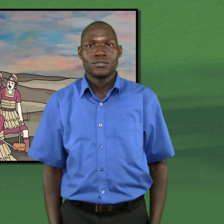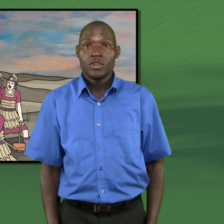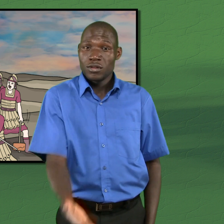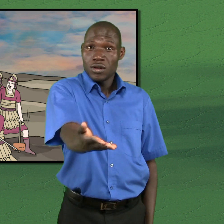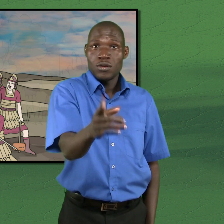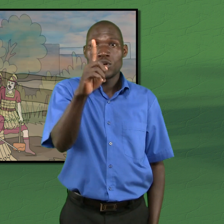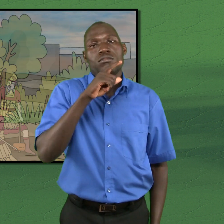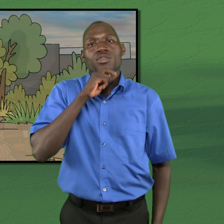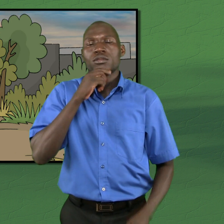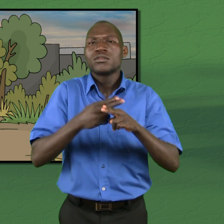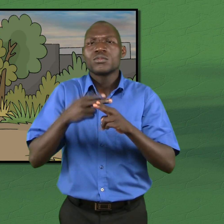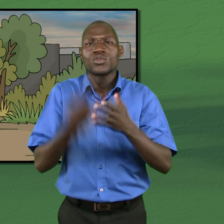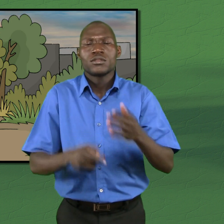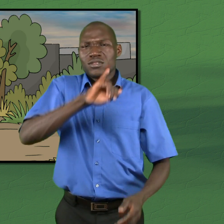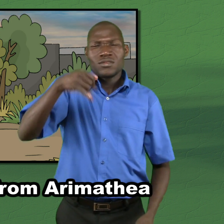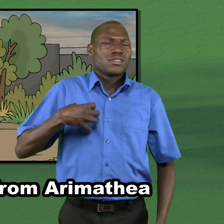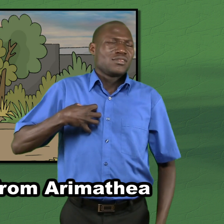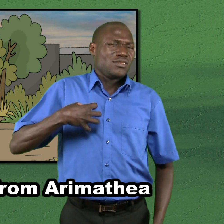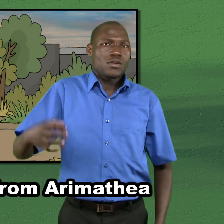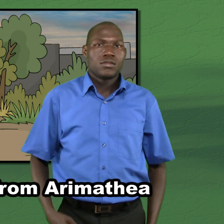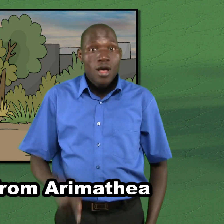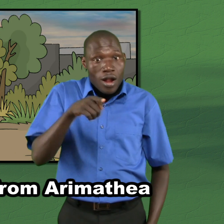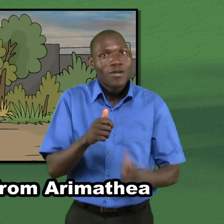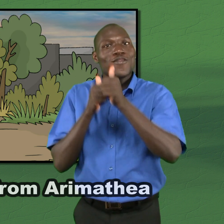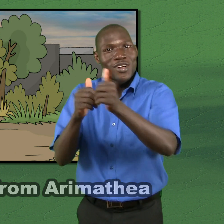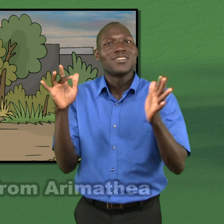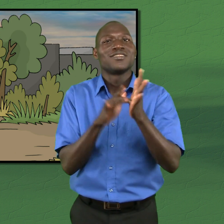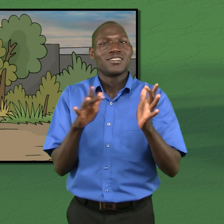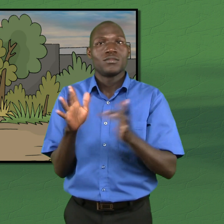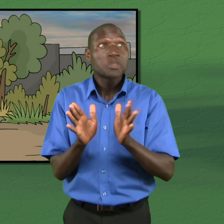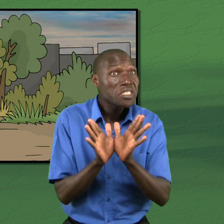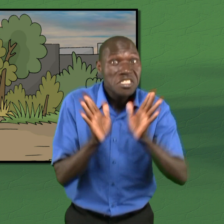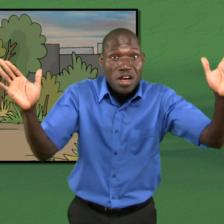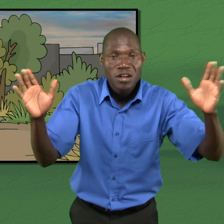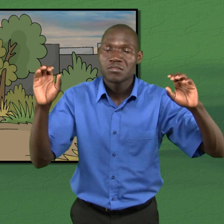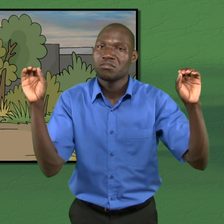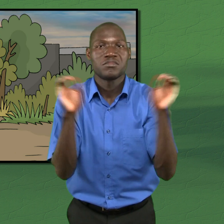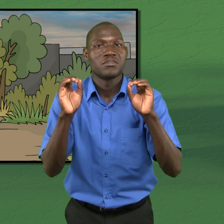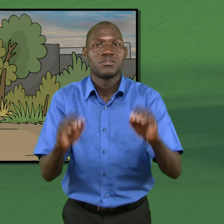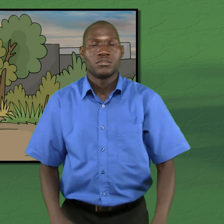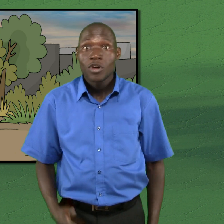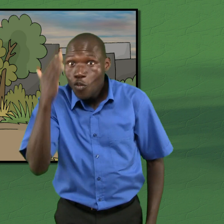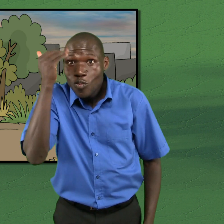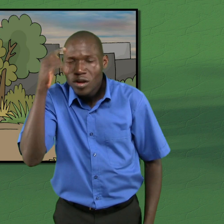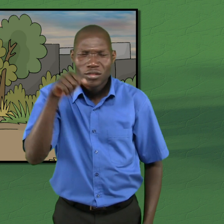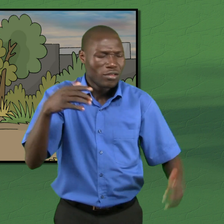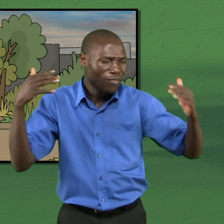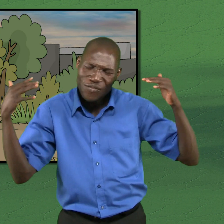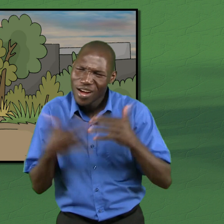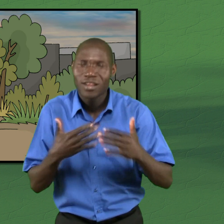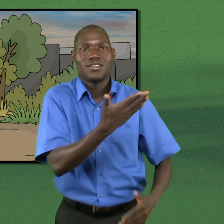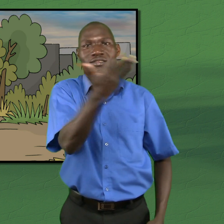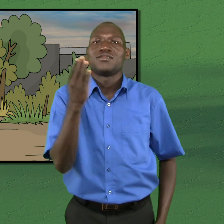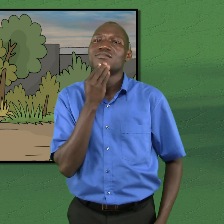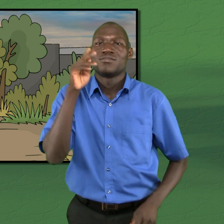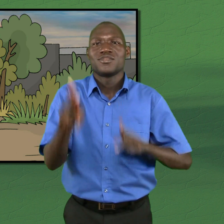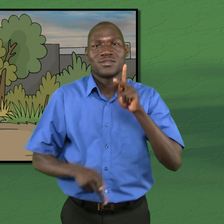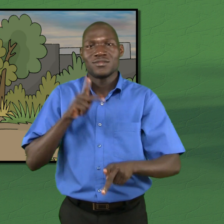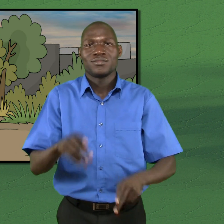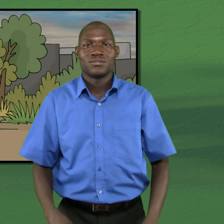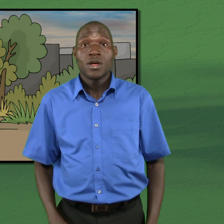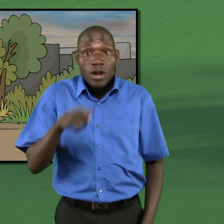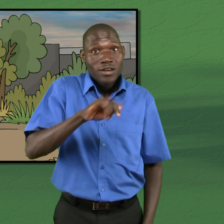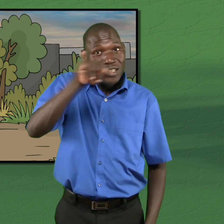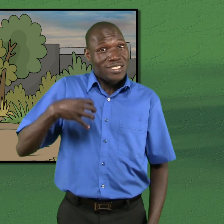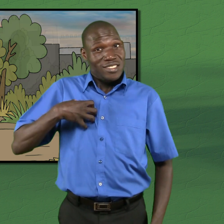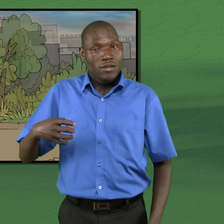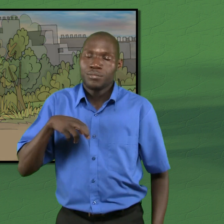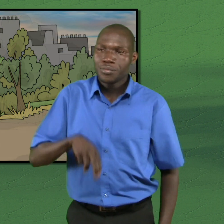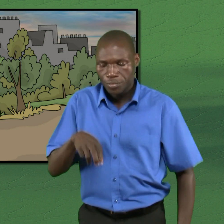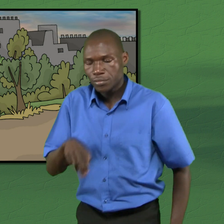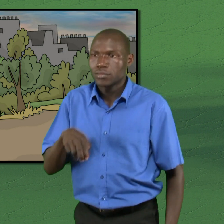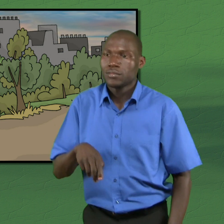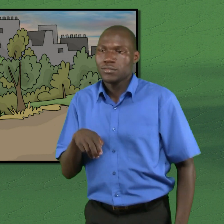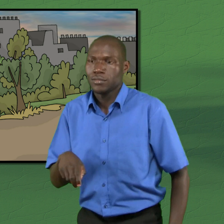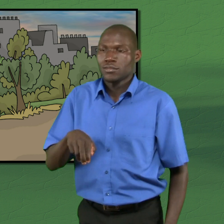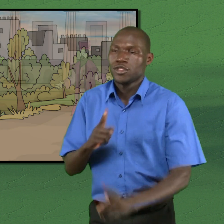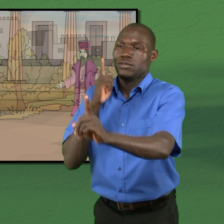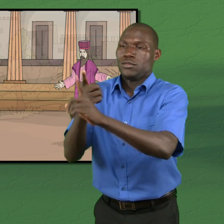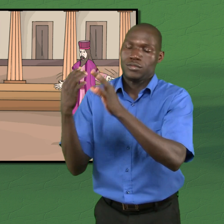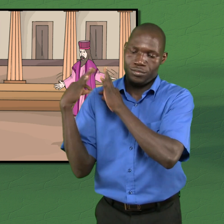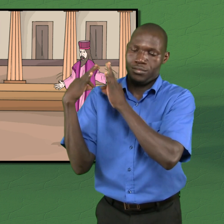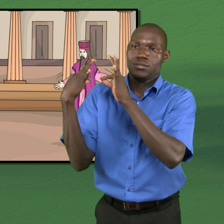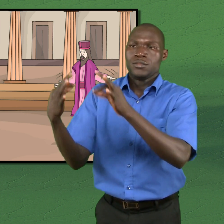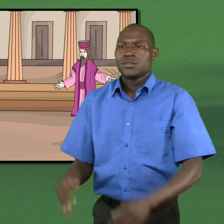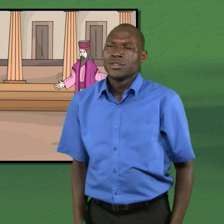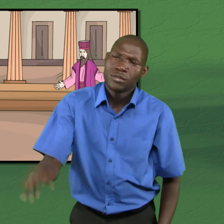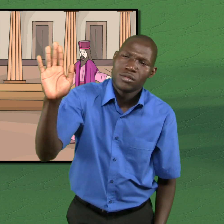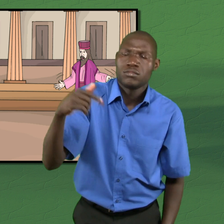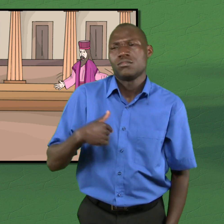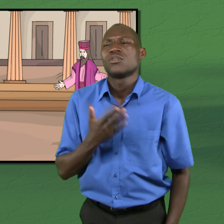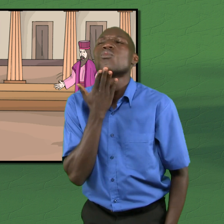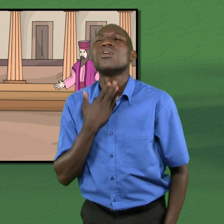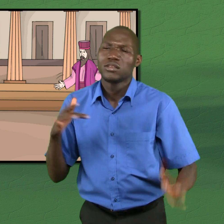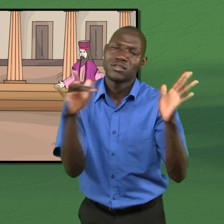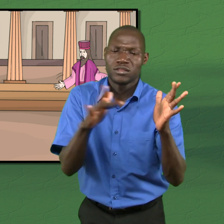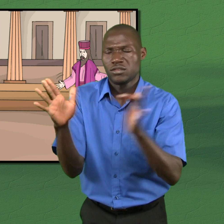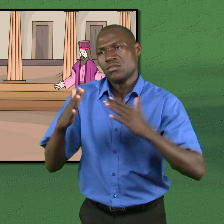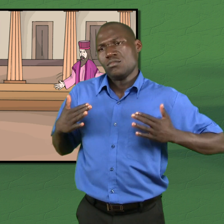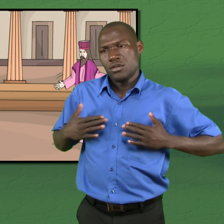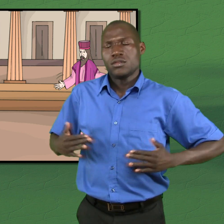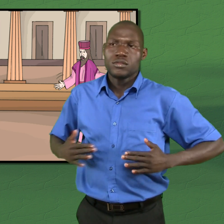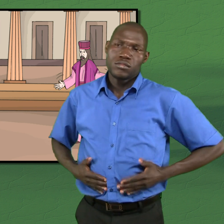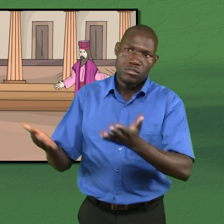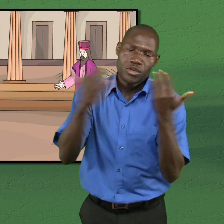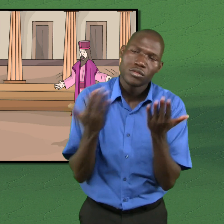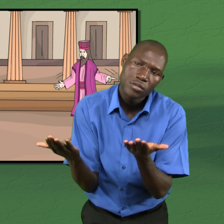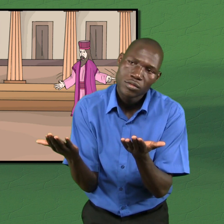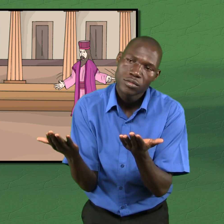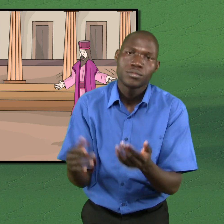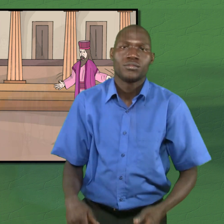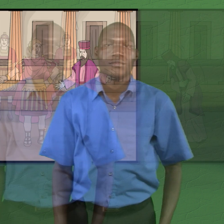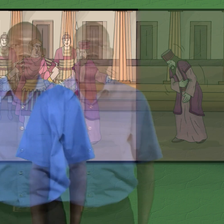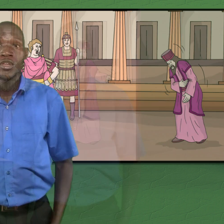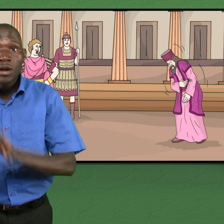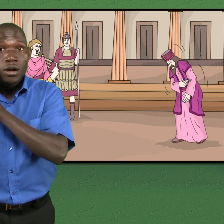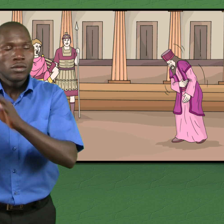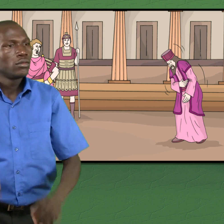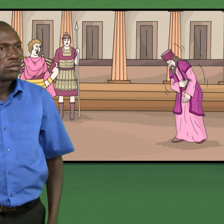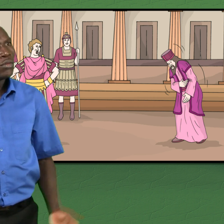Afterward, Joseph of Arimathea, who was a disciple of Jesus (but secretly for fear of the Jews), asked Pilate to let him remove the body of Jesus.